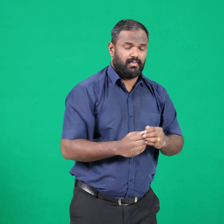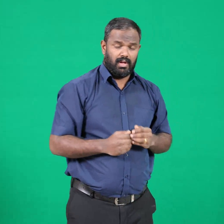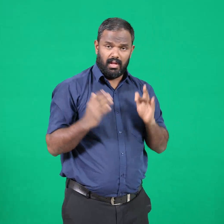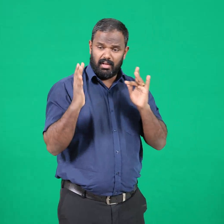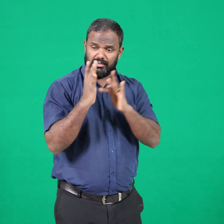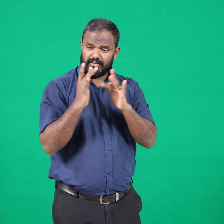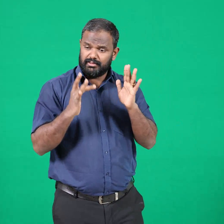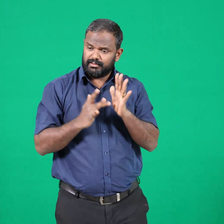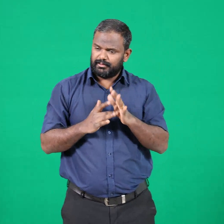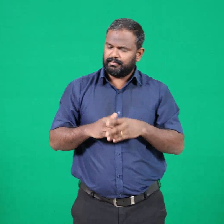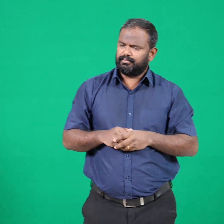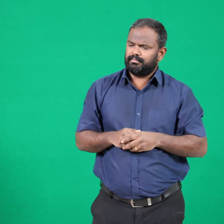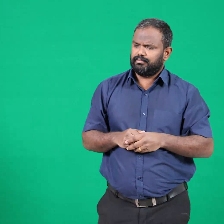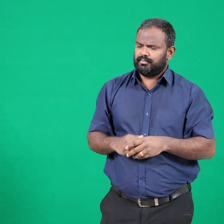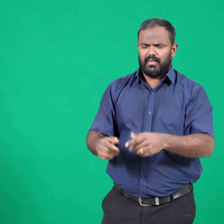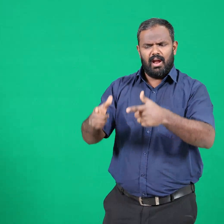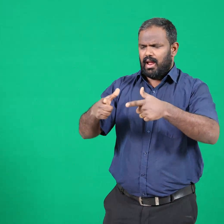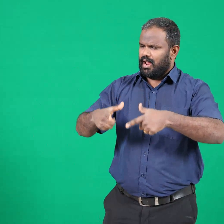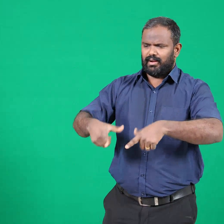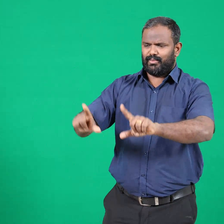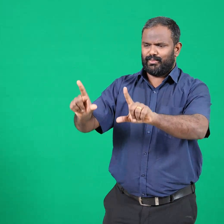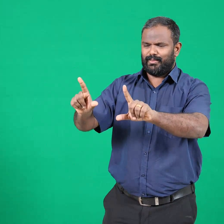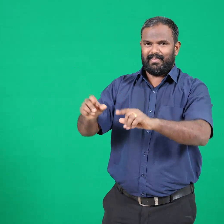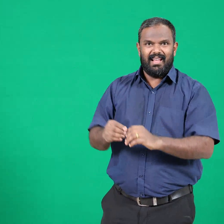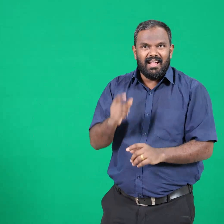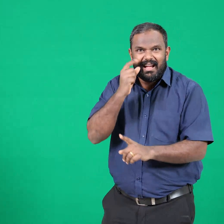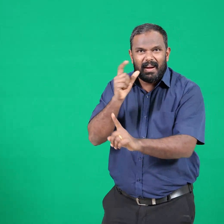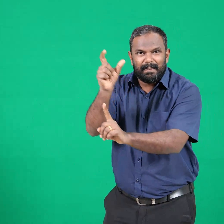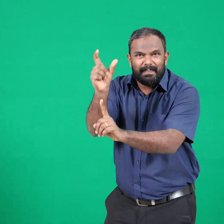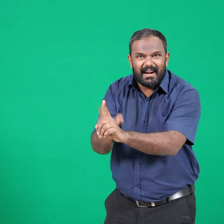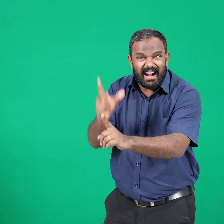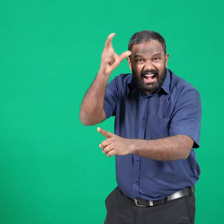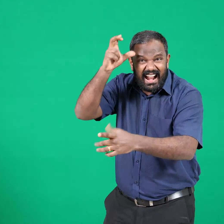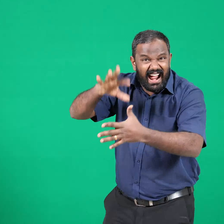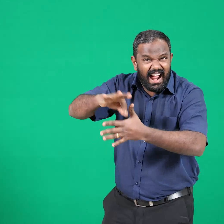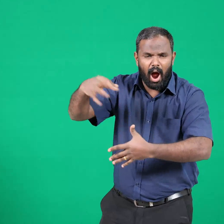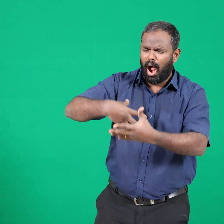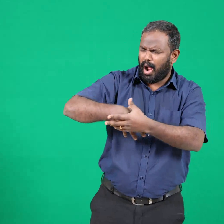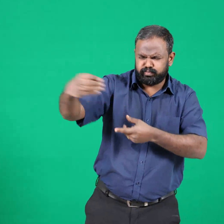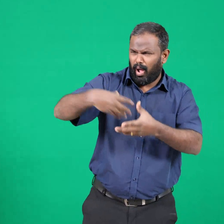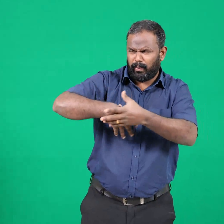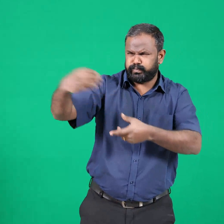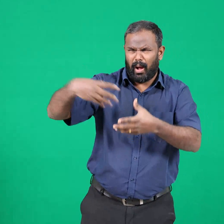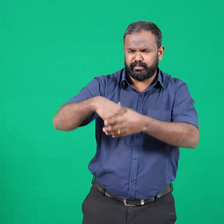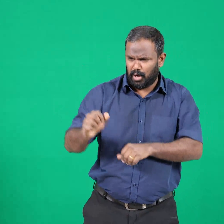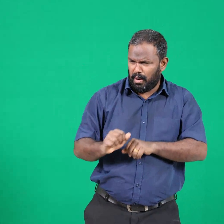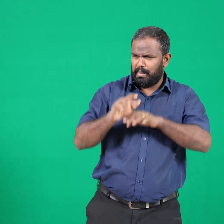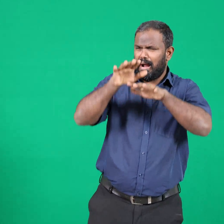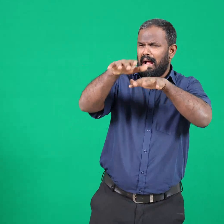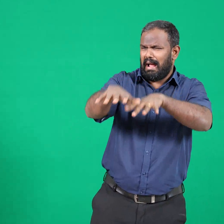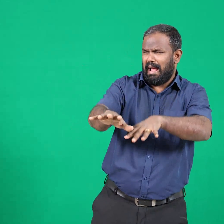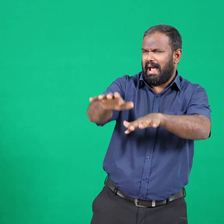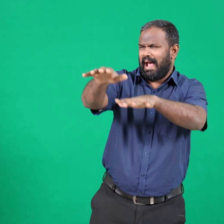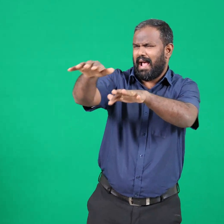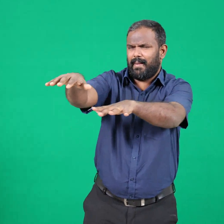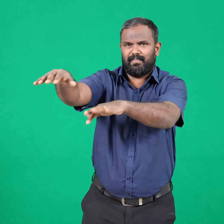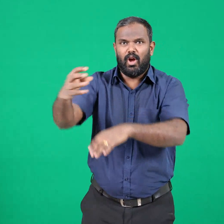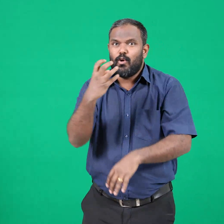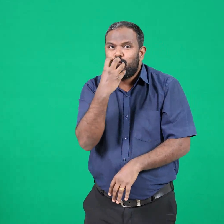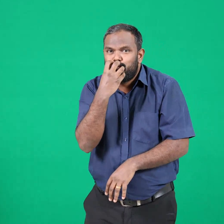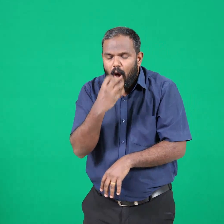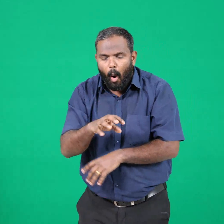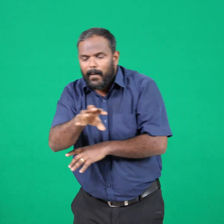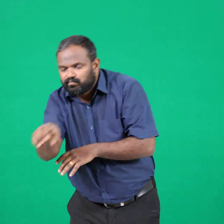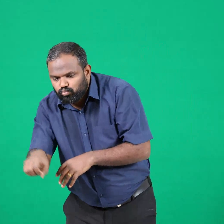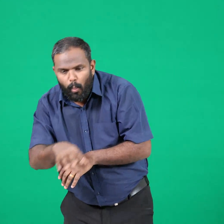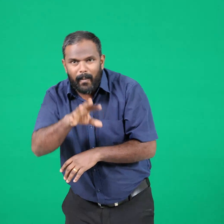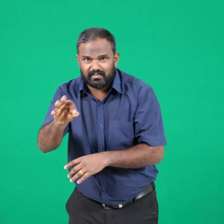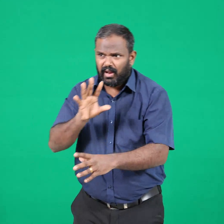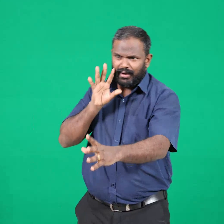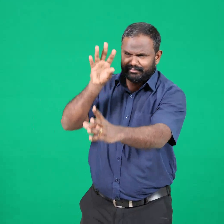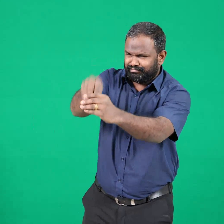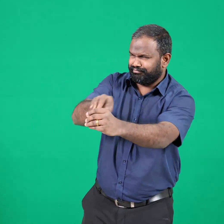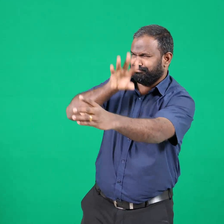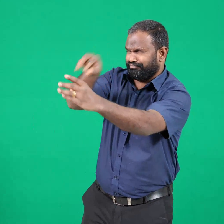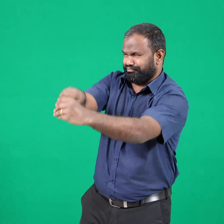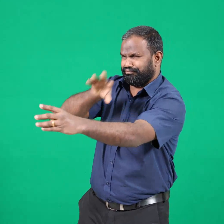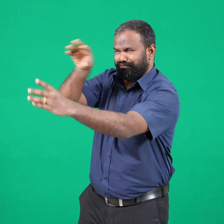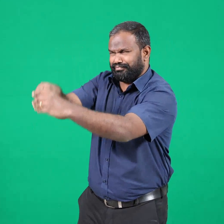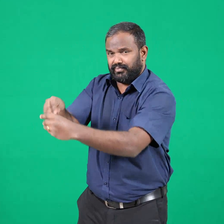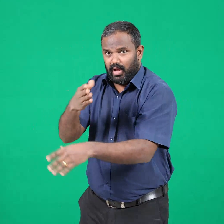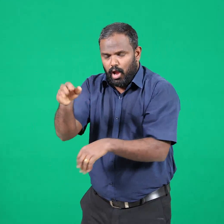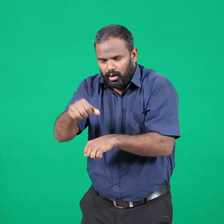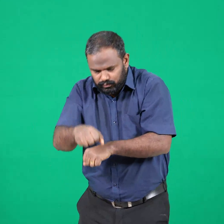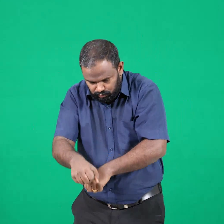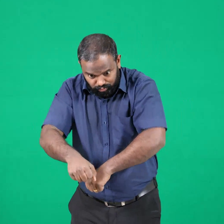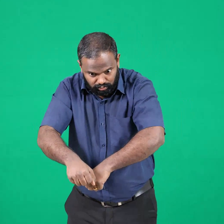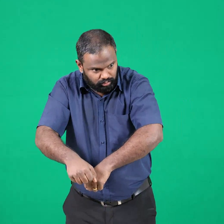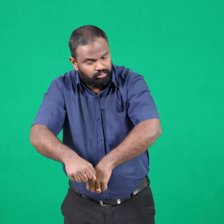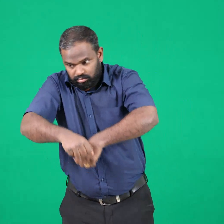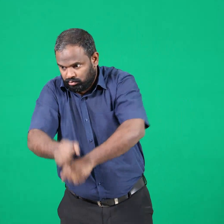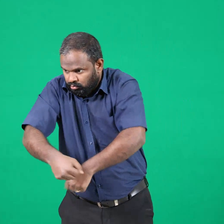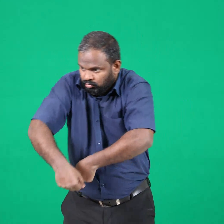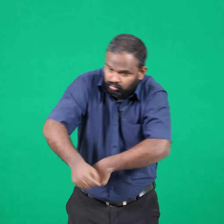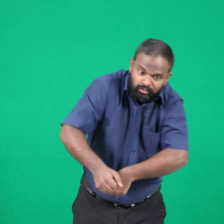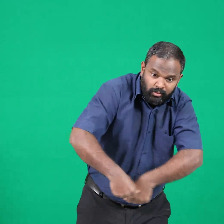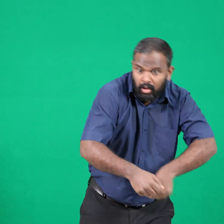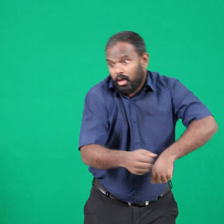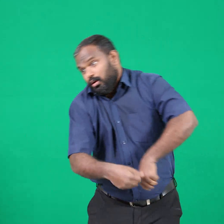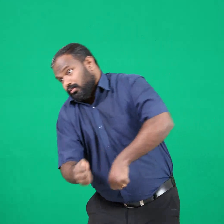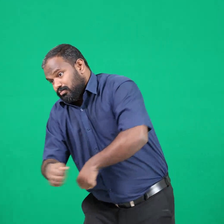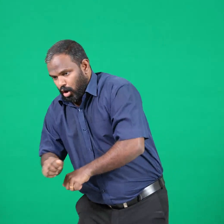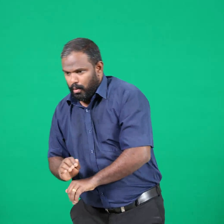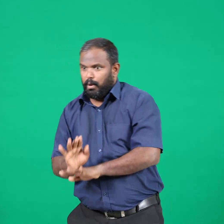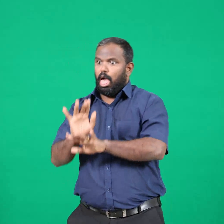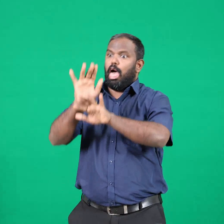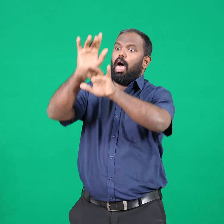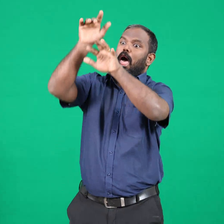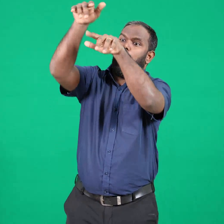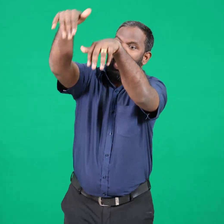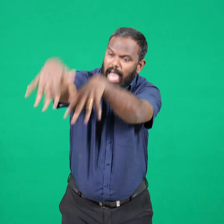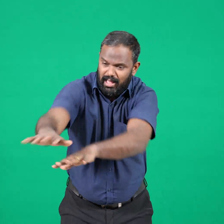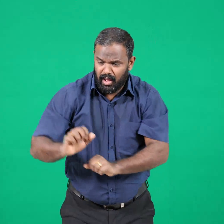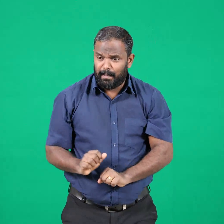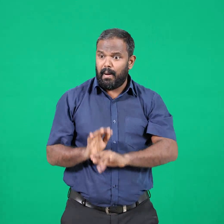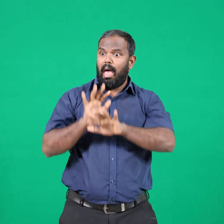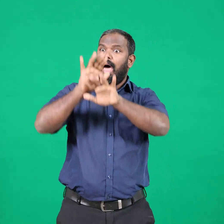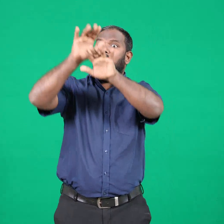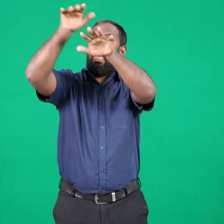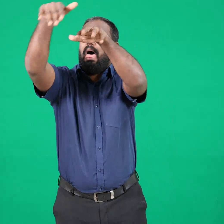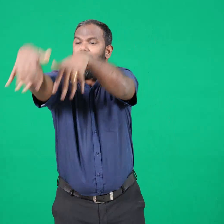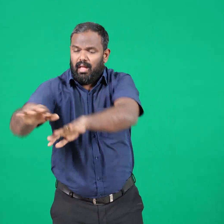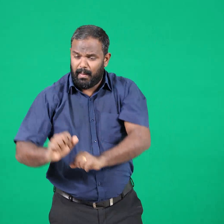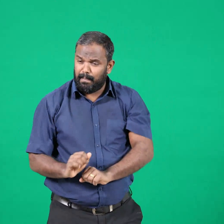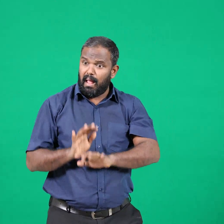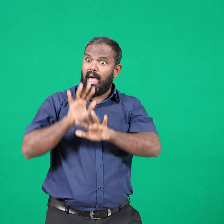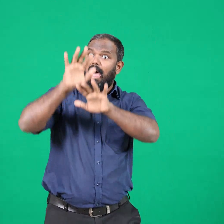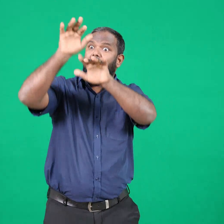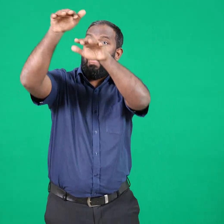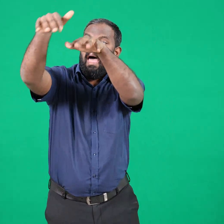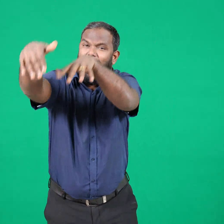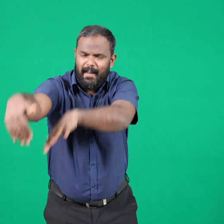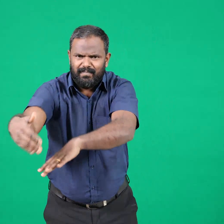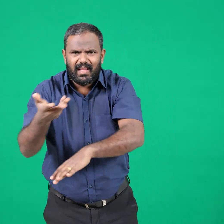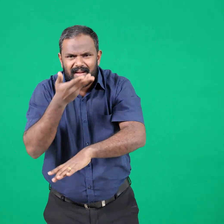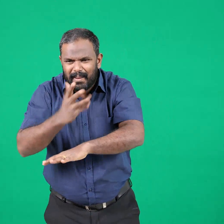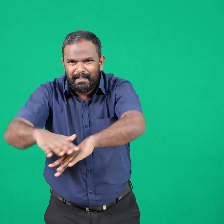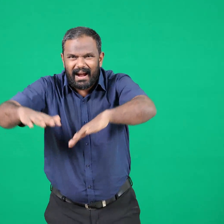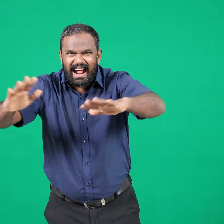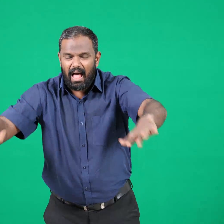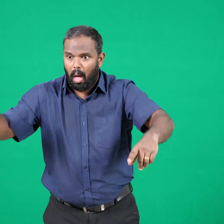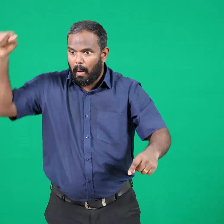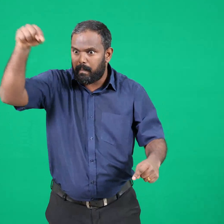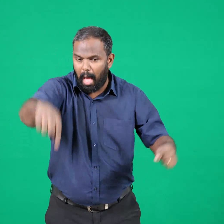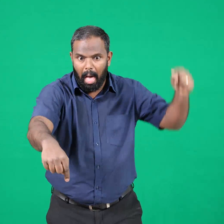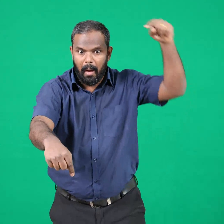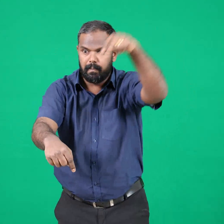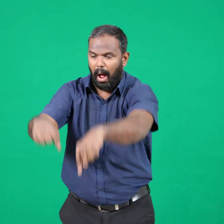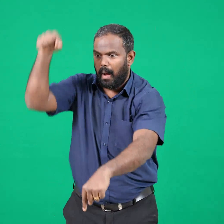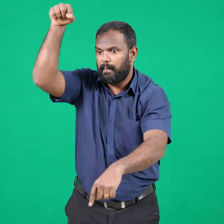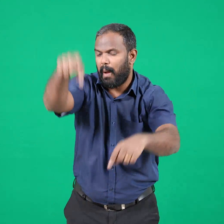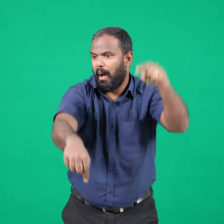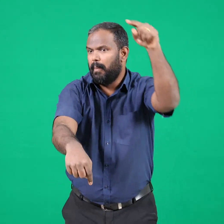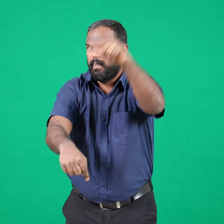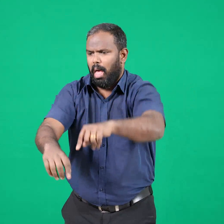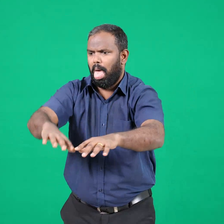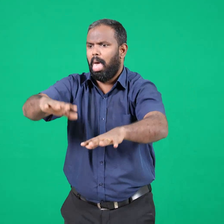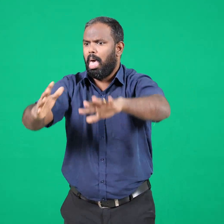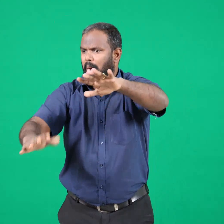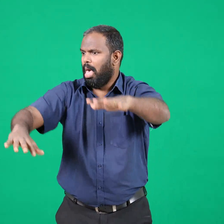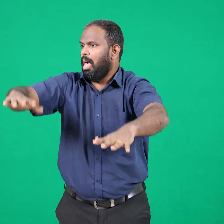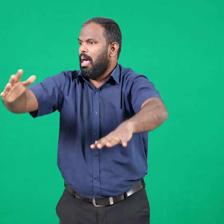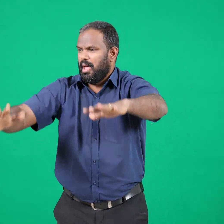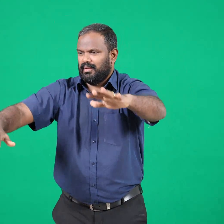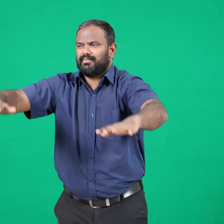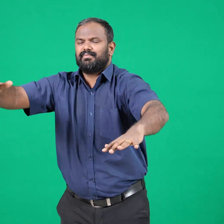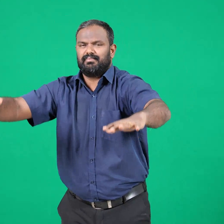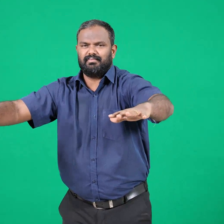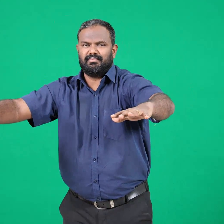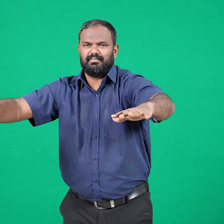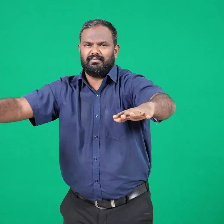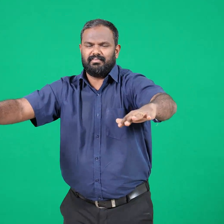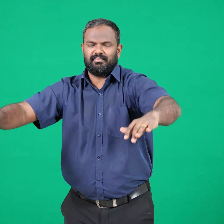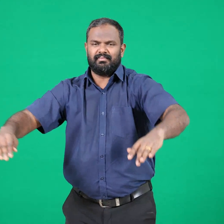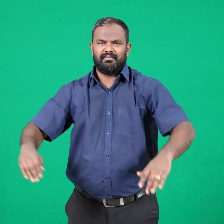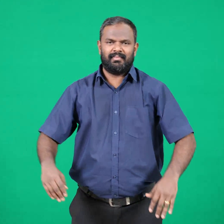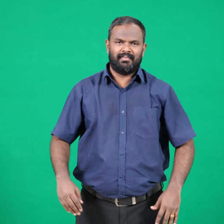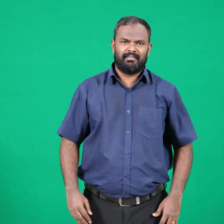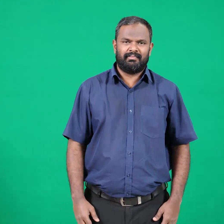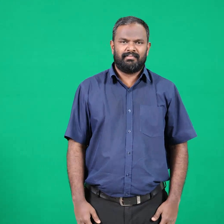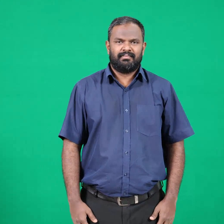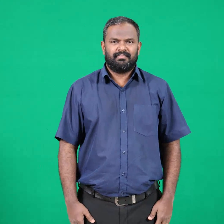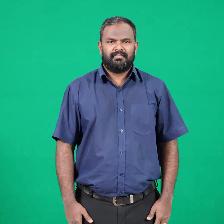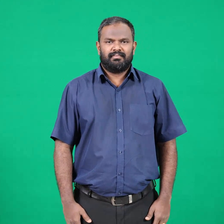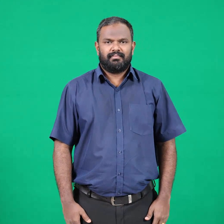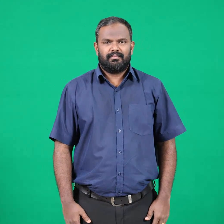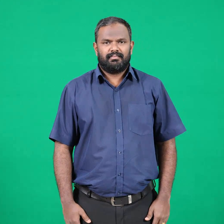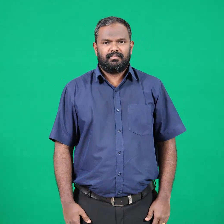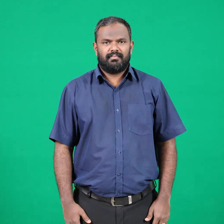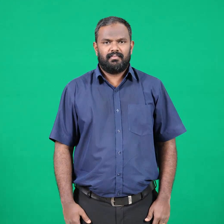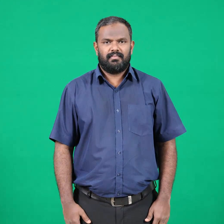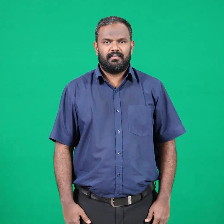Then the demons came out of the man and went into the pigs, and the herd rushed down the steep bank into the lake and was drowned.